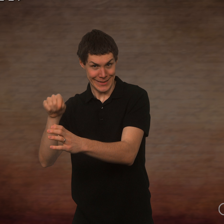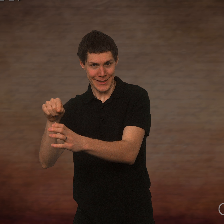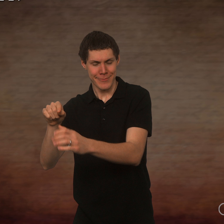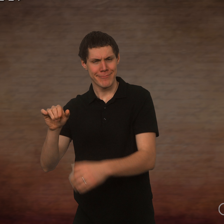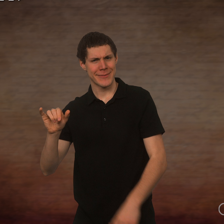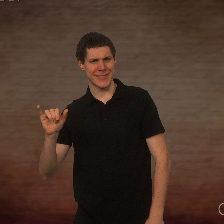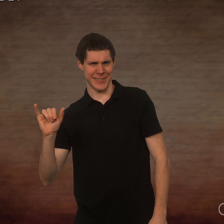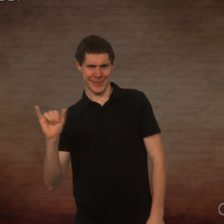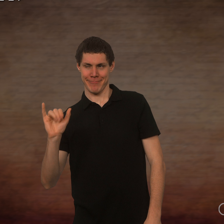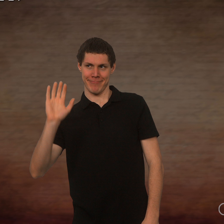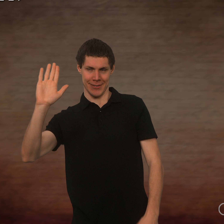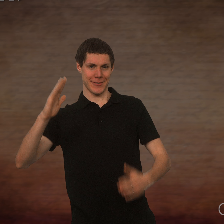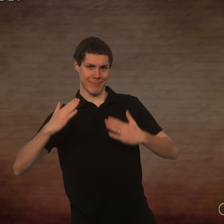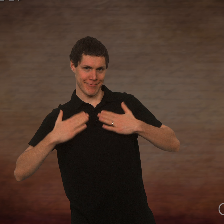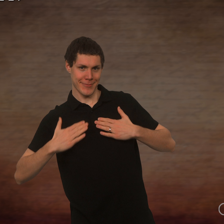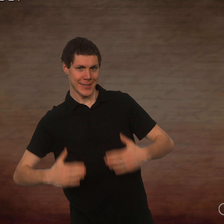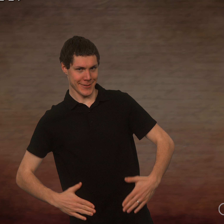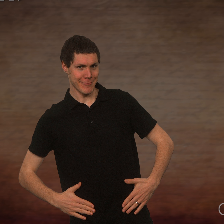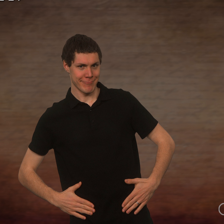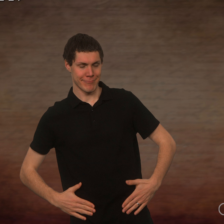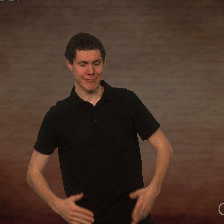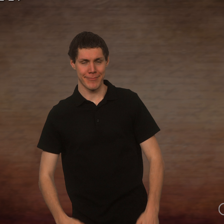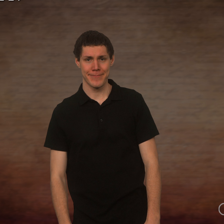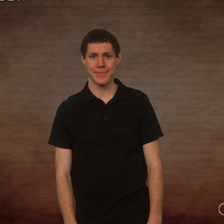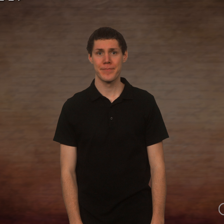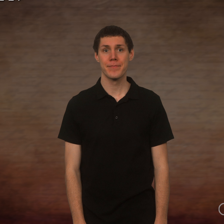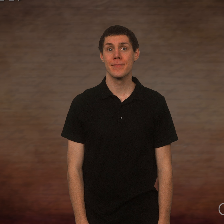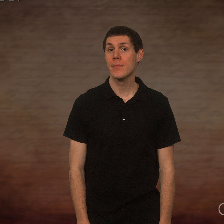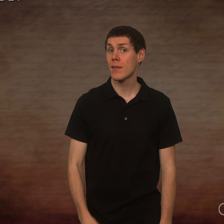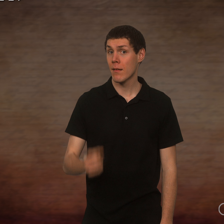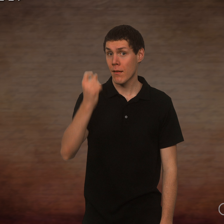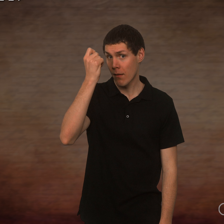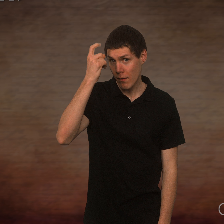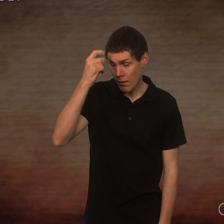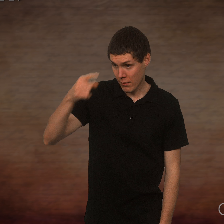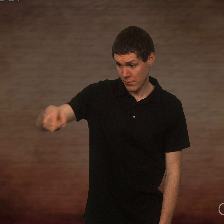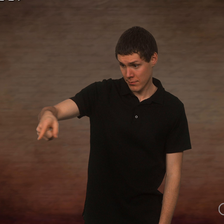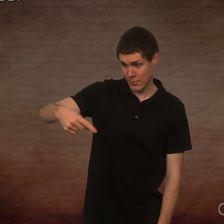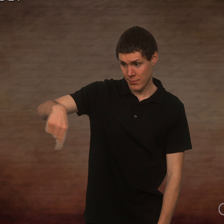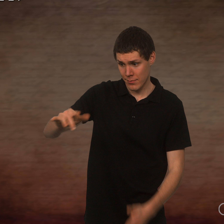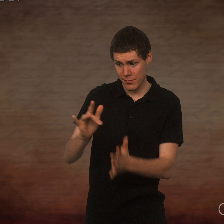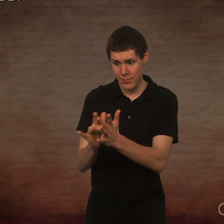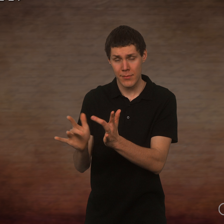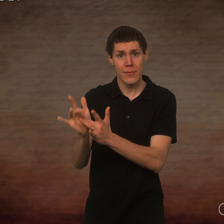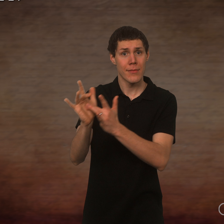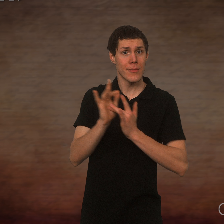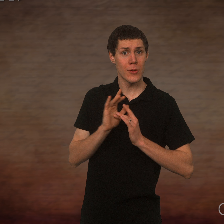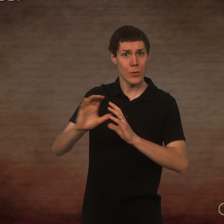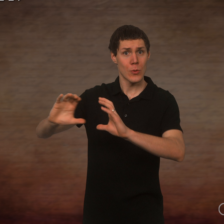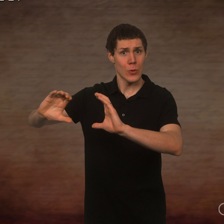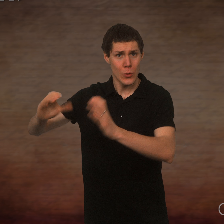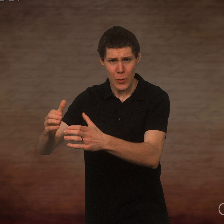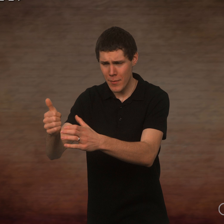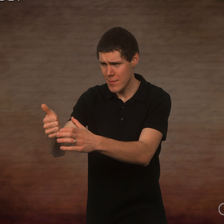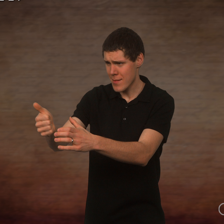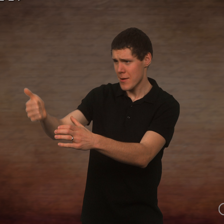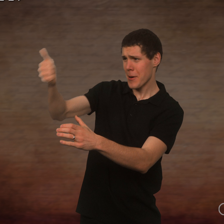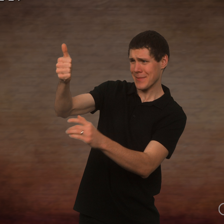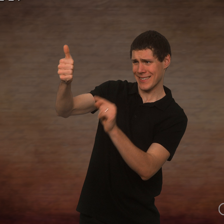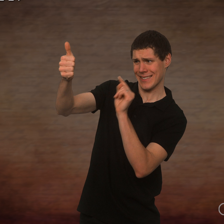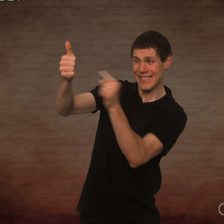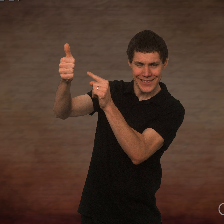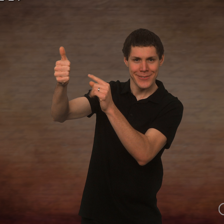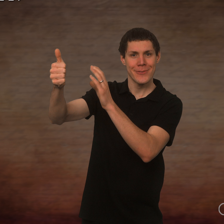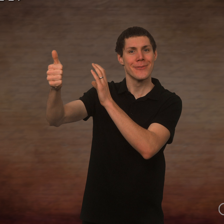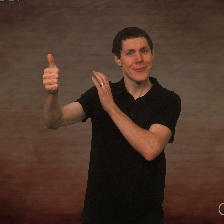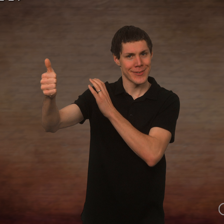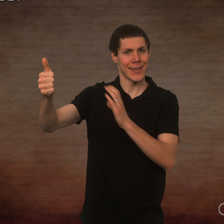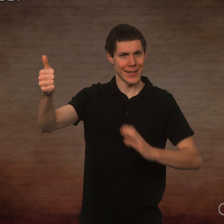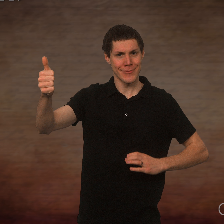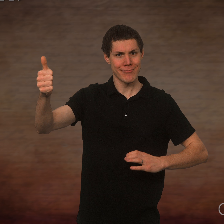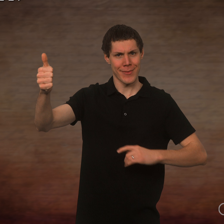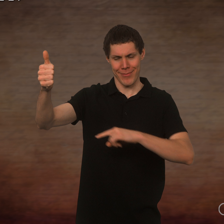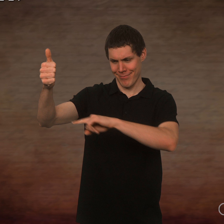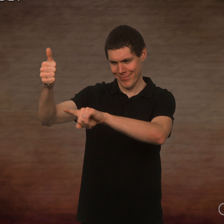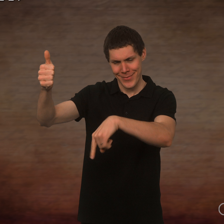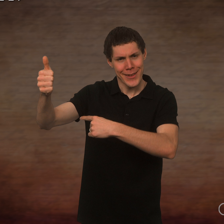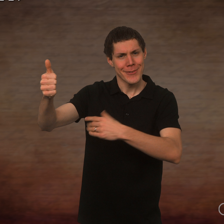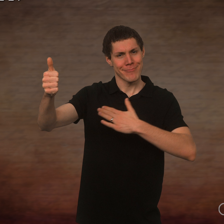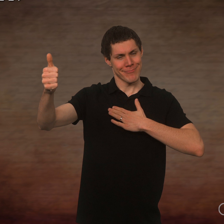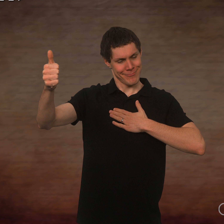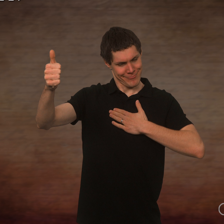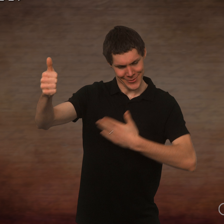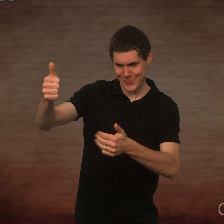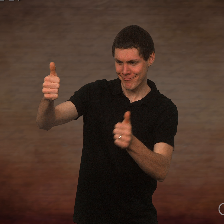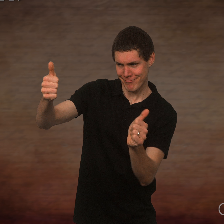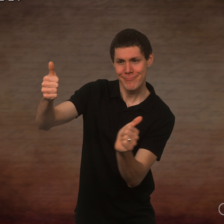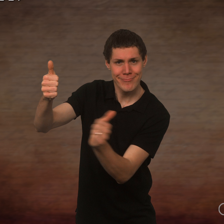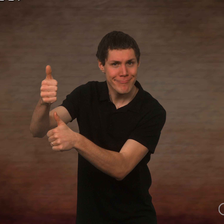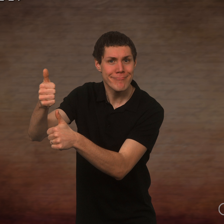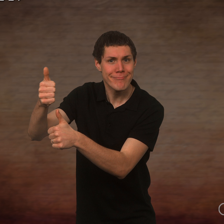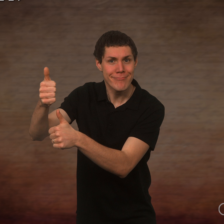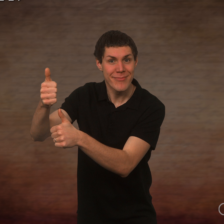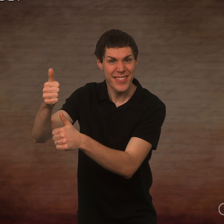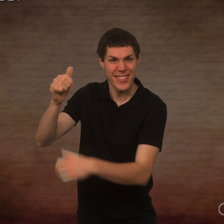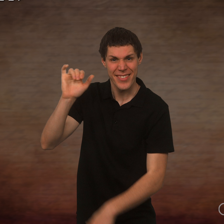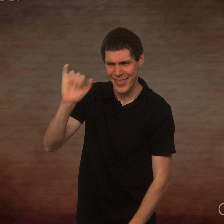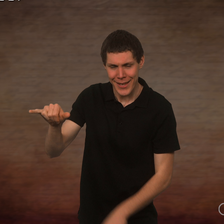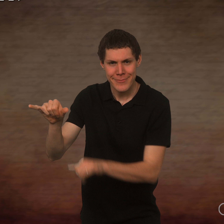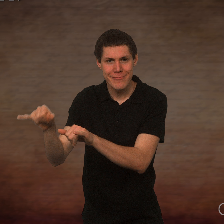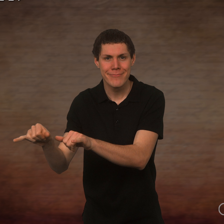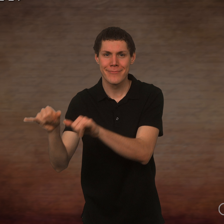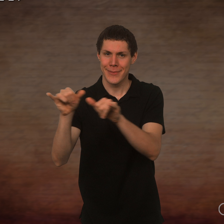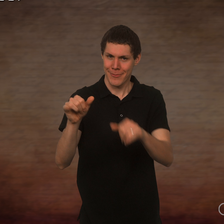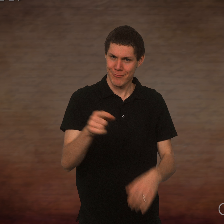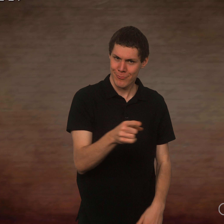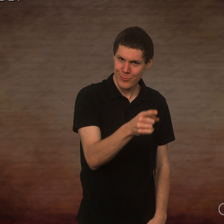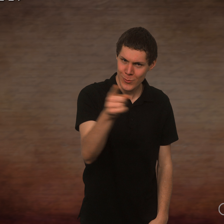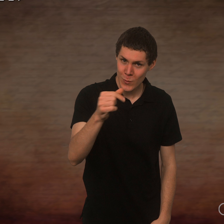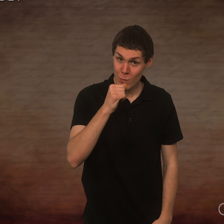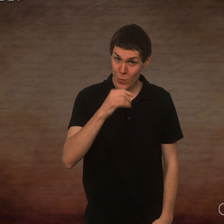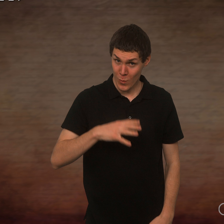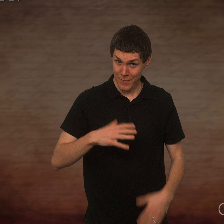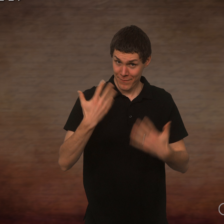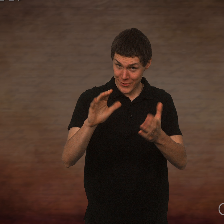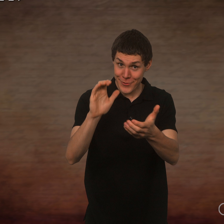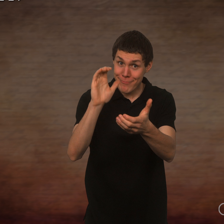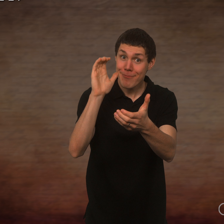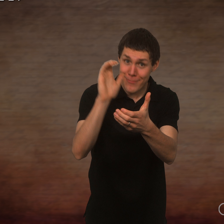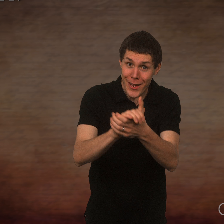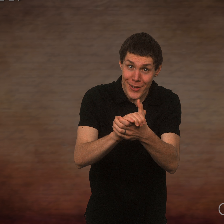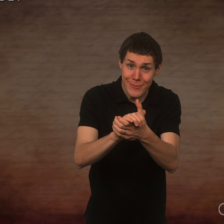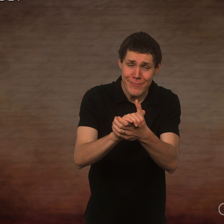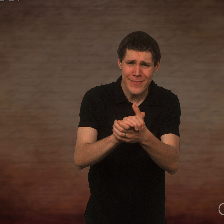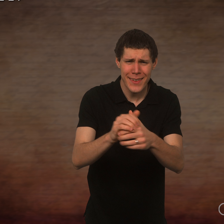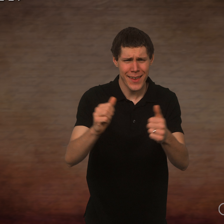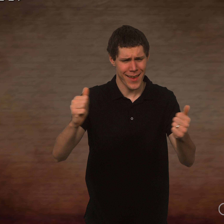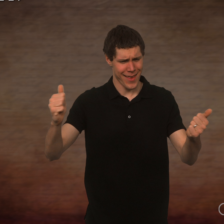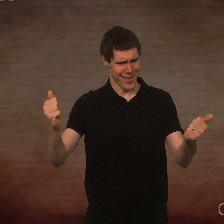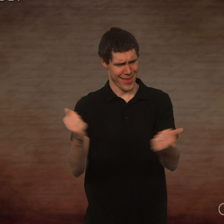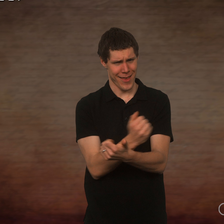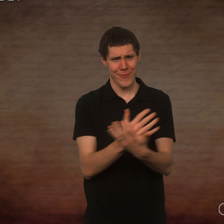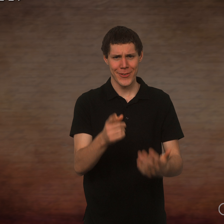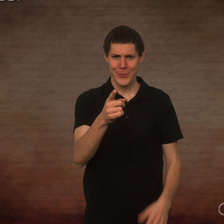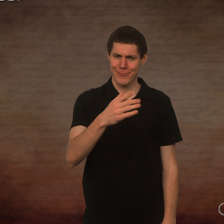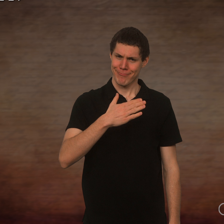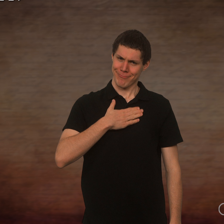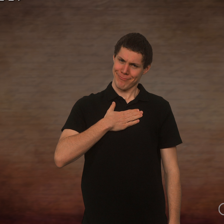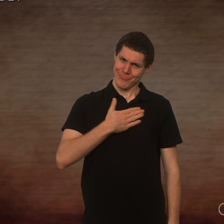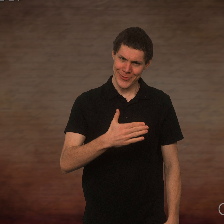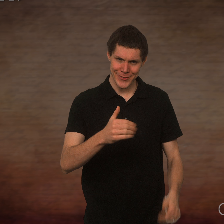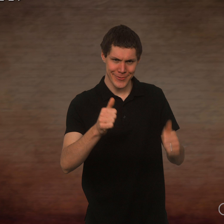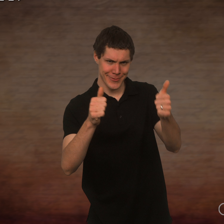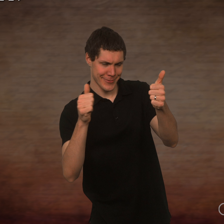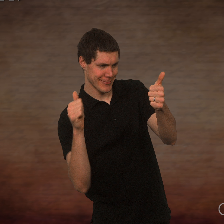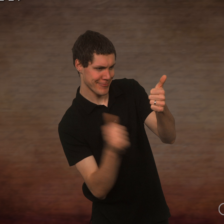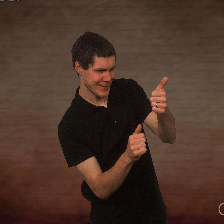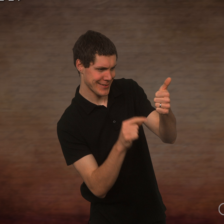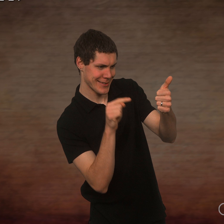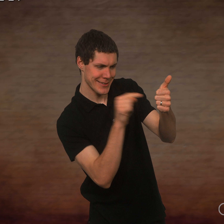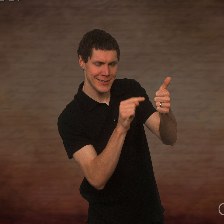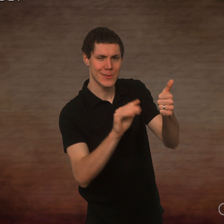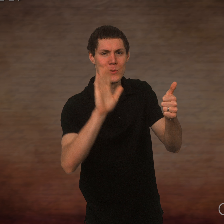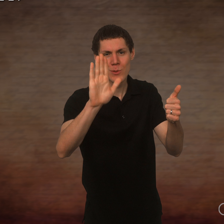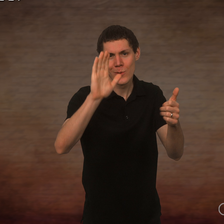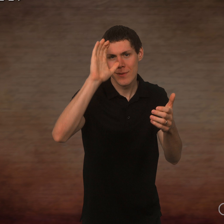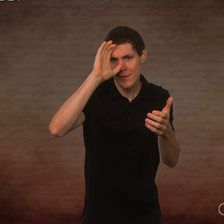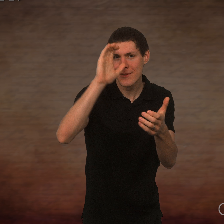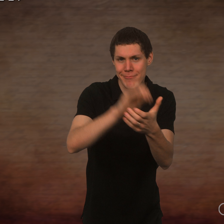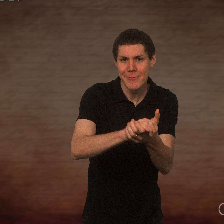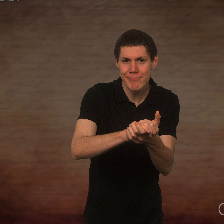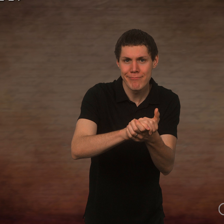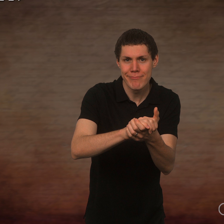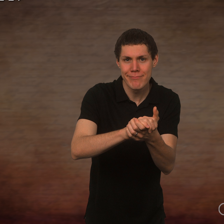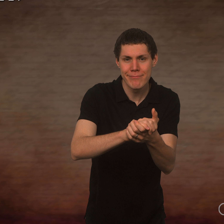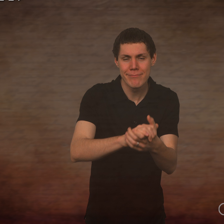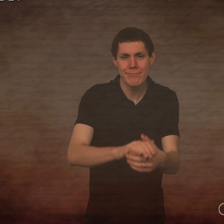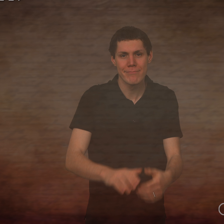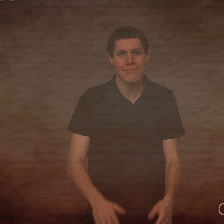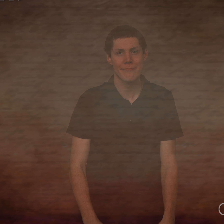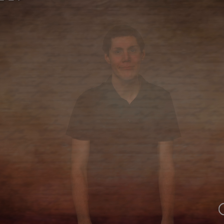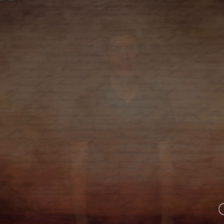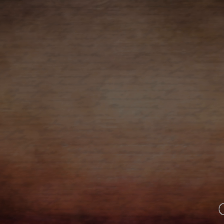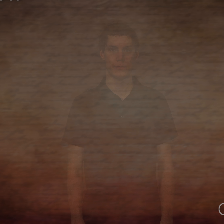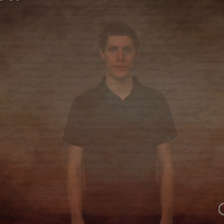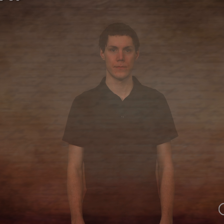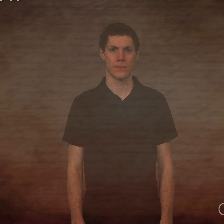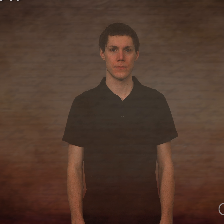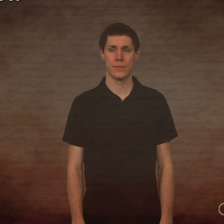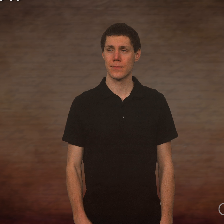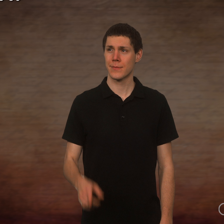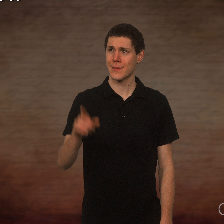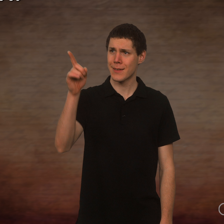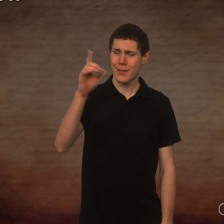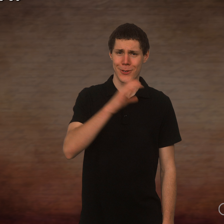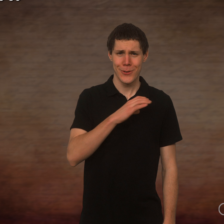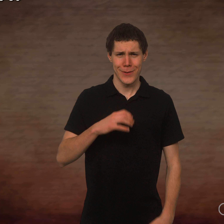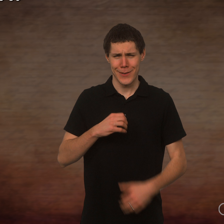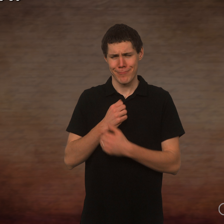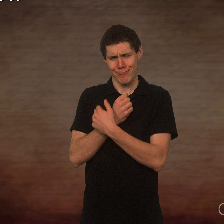Now as the church submits to Christ, so also wives should submit to their husbands in everything.